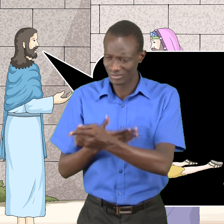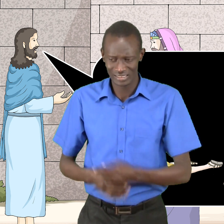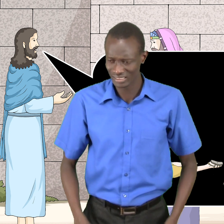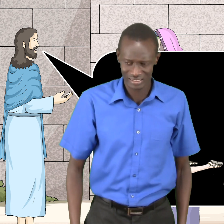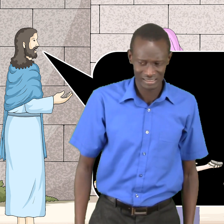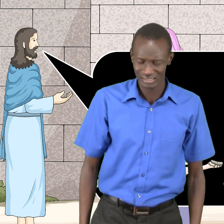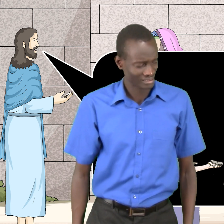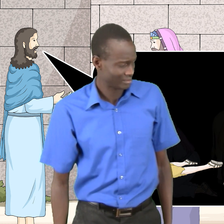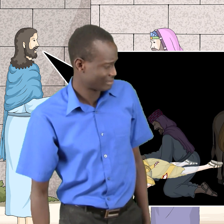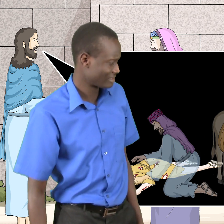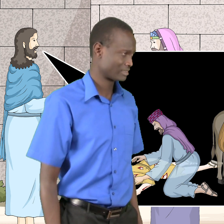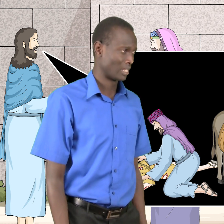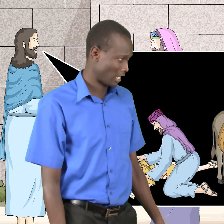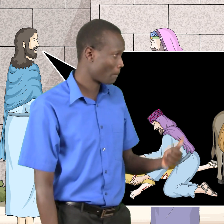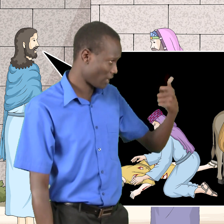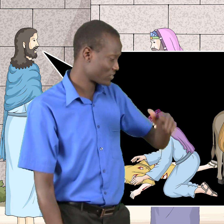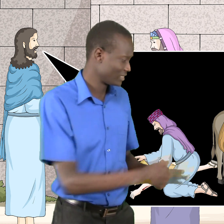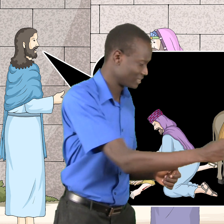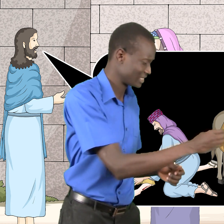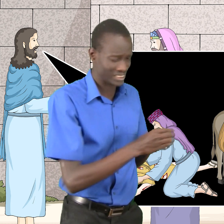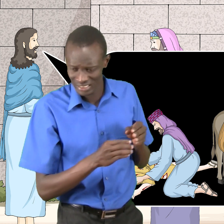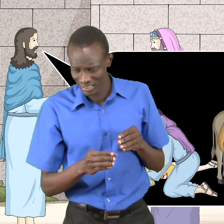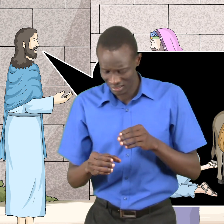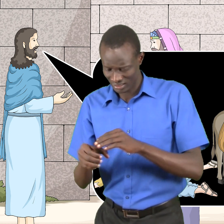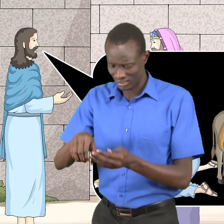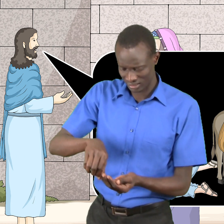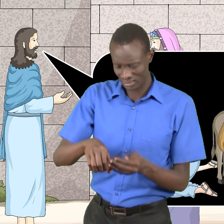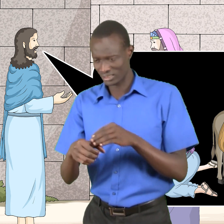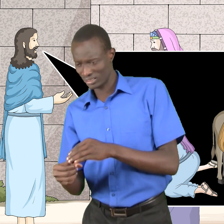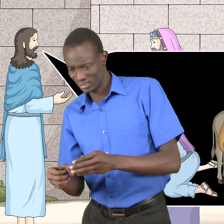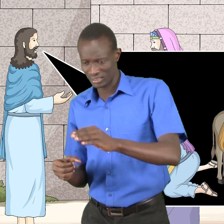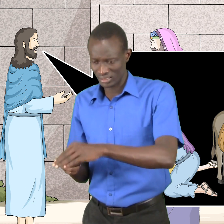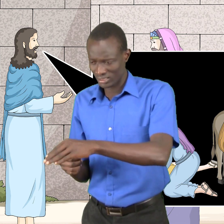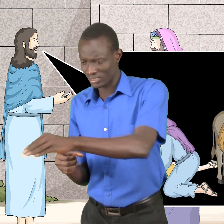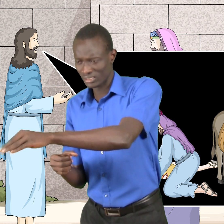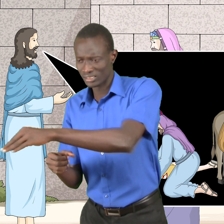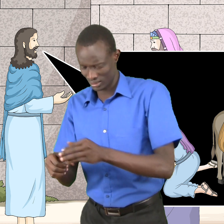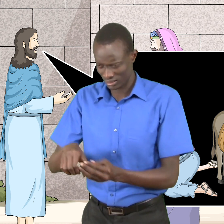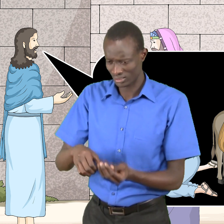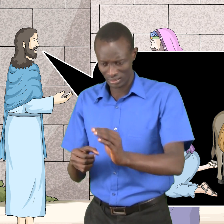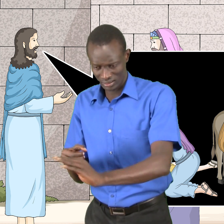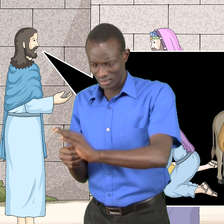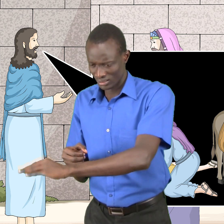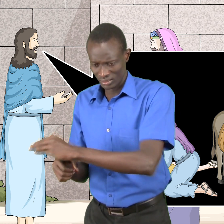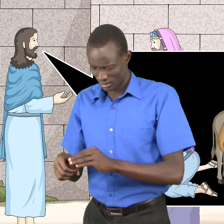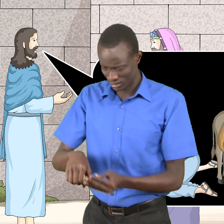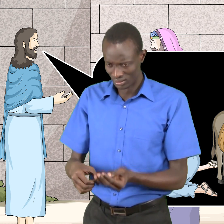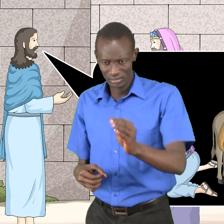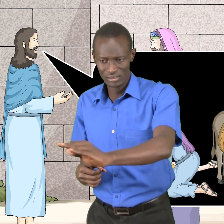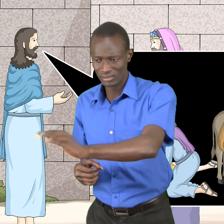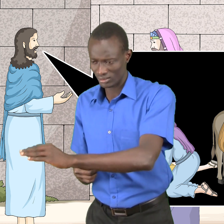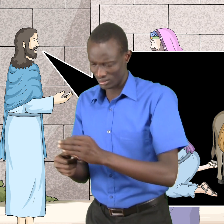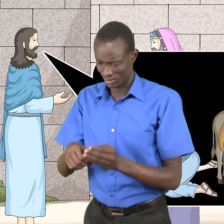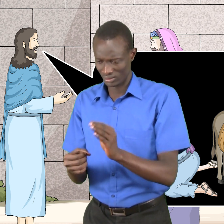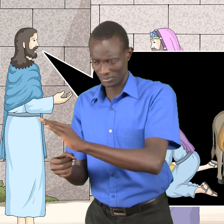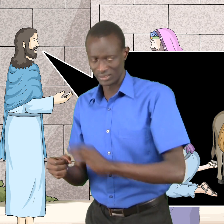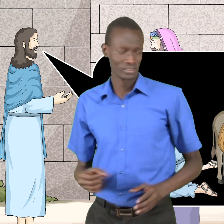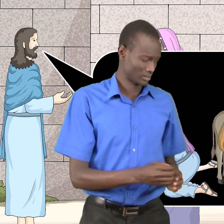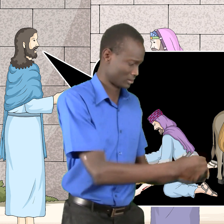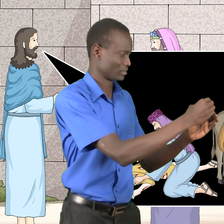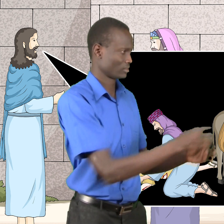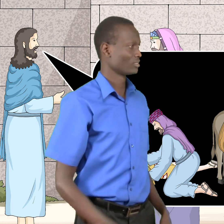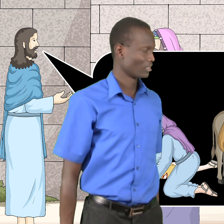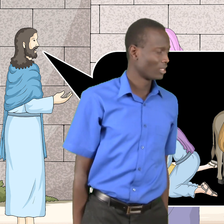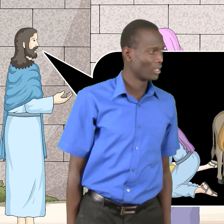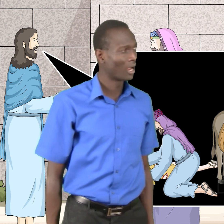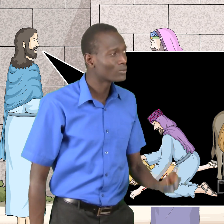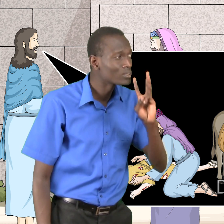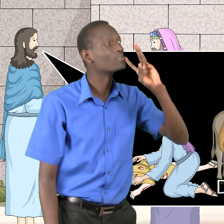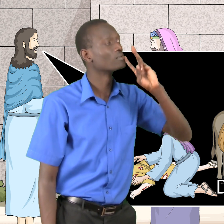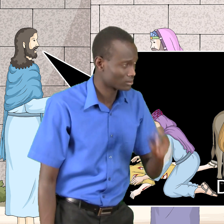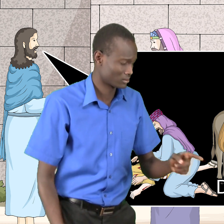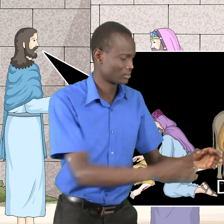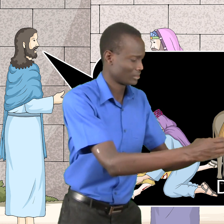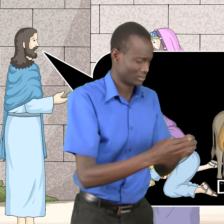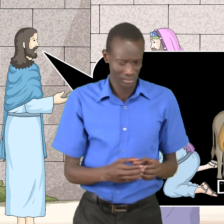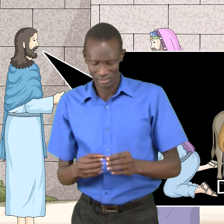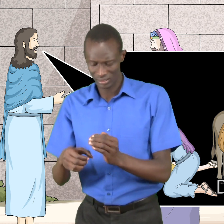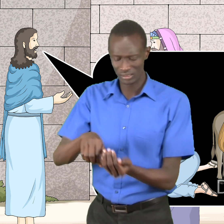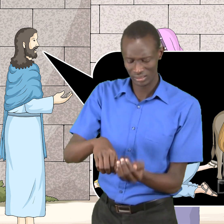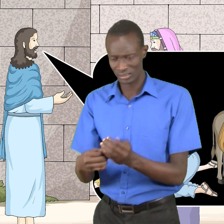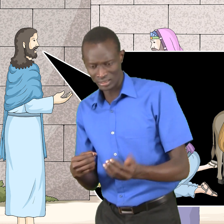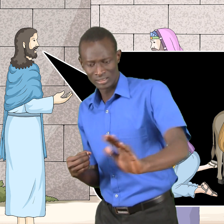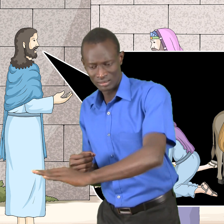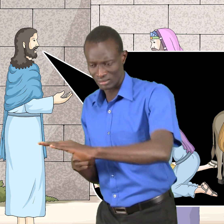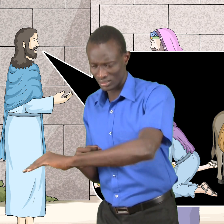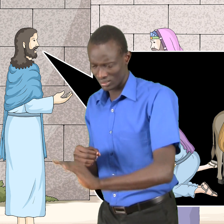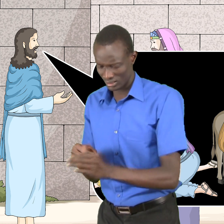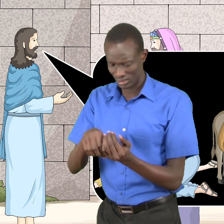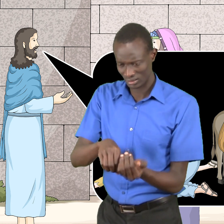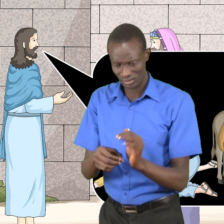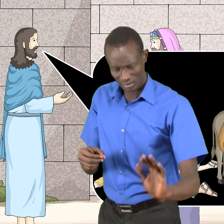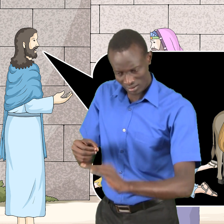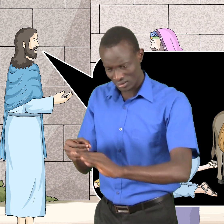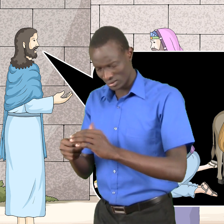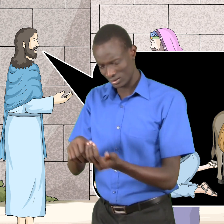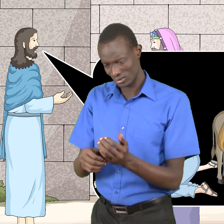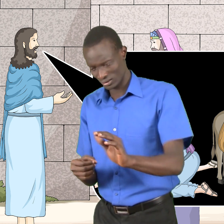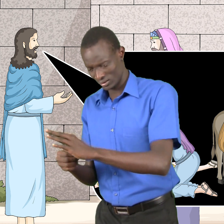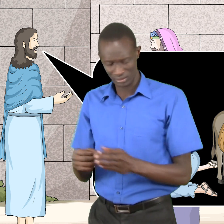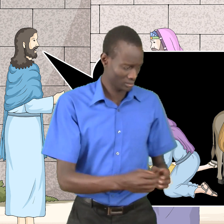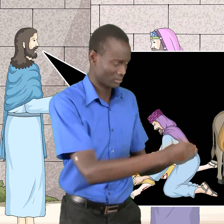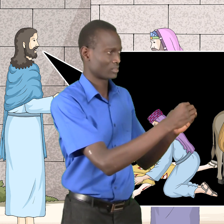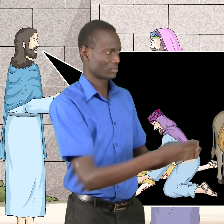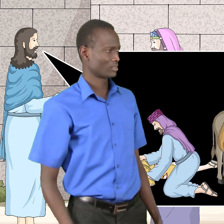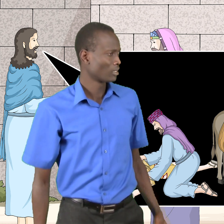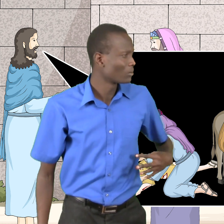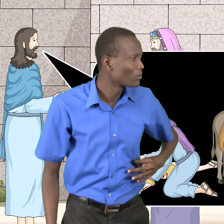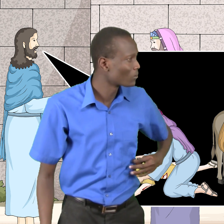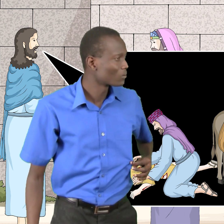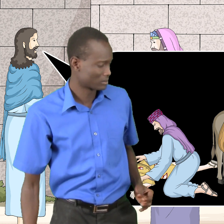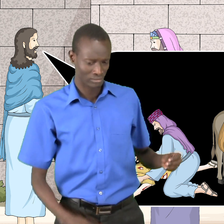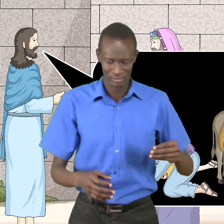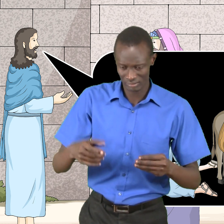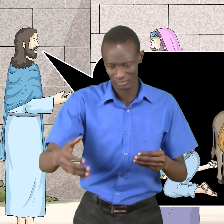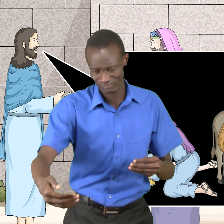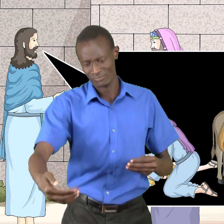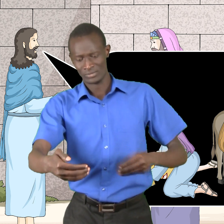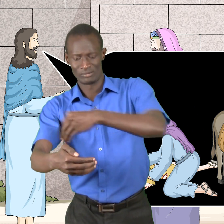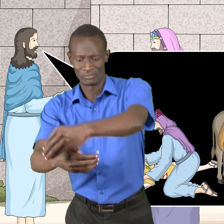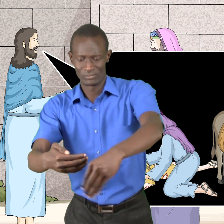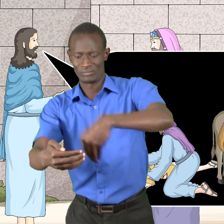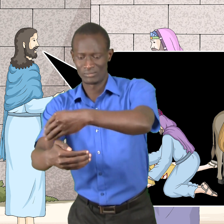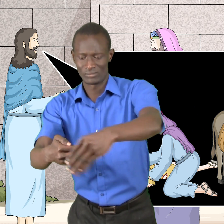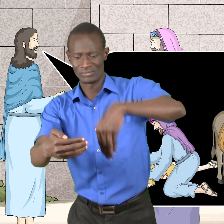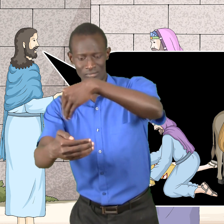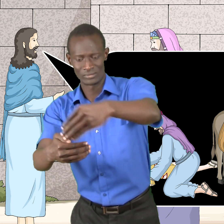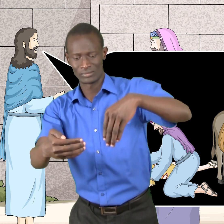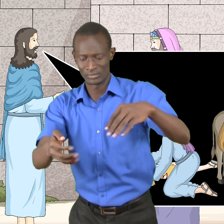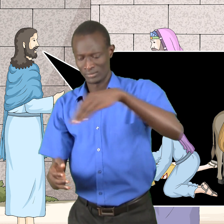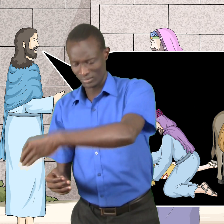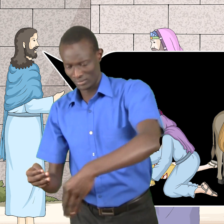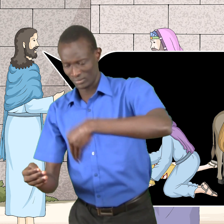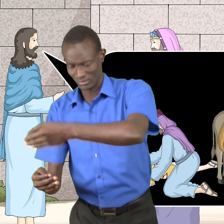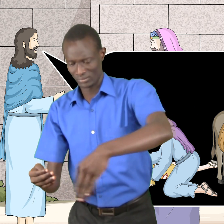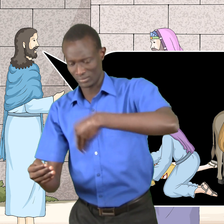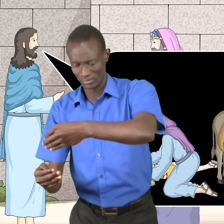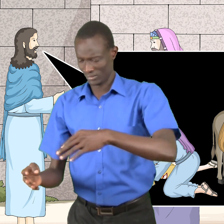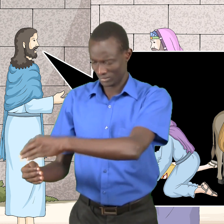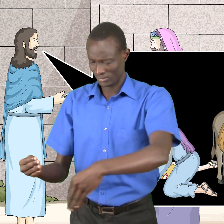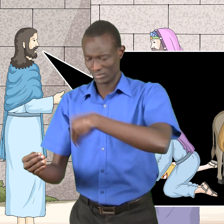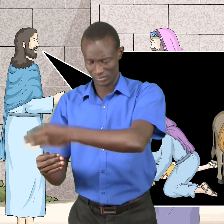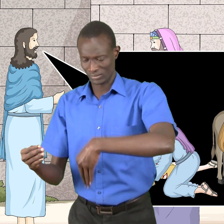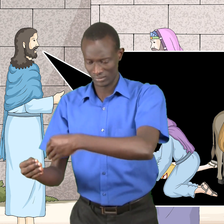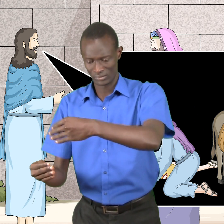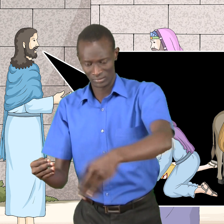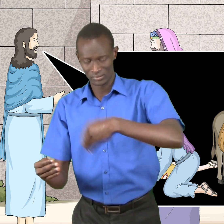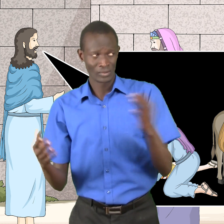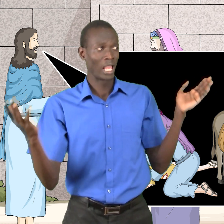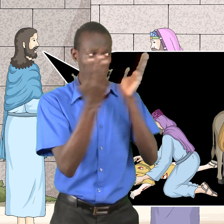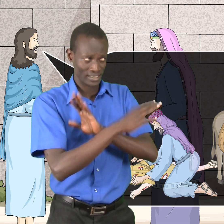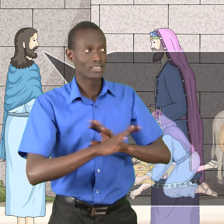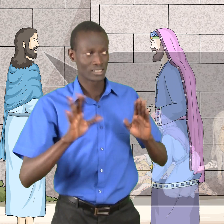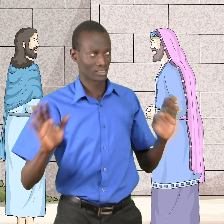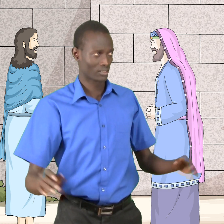He went to him and bandaged his wounds, pouring on oil and wine.